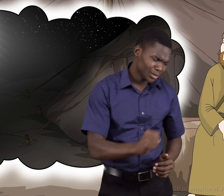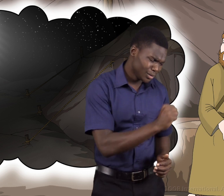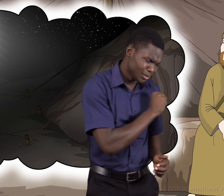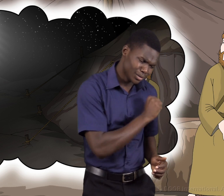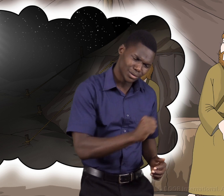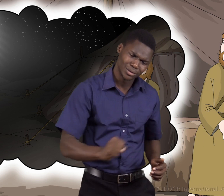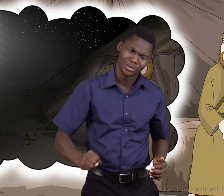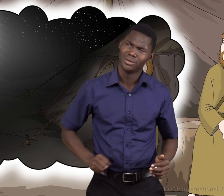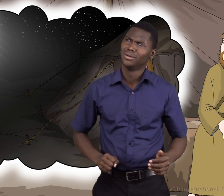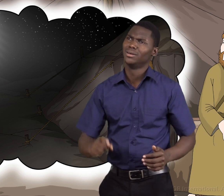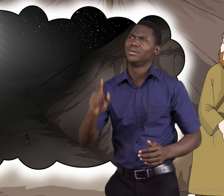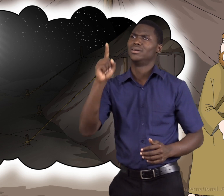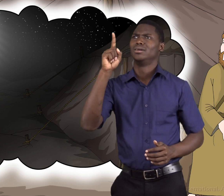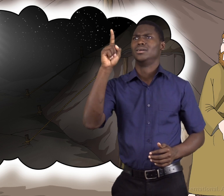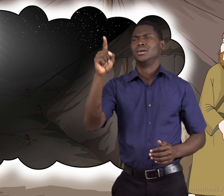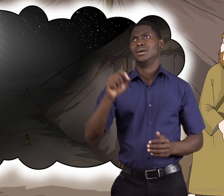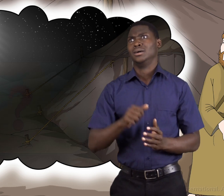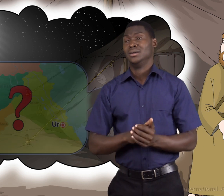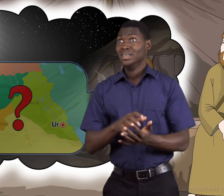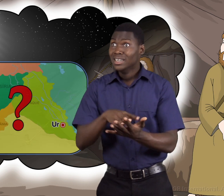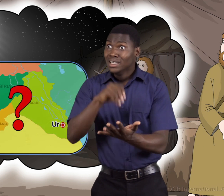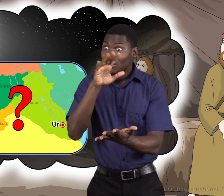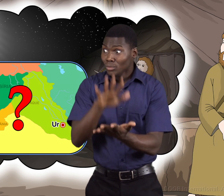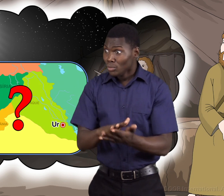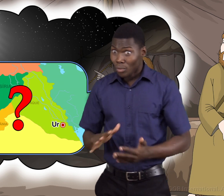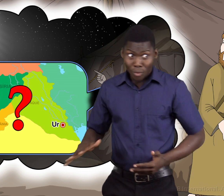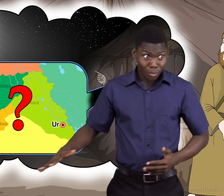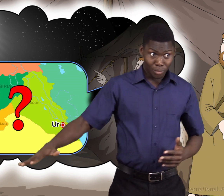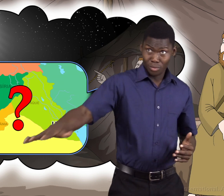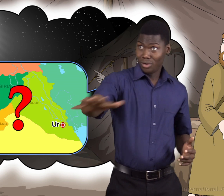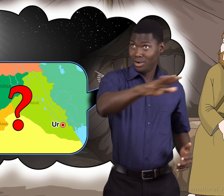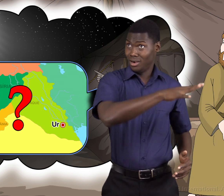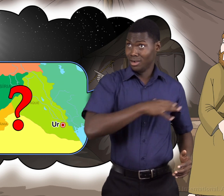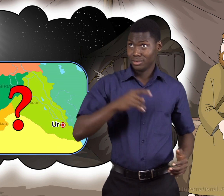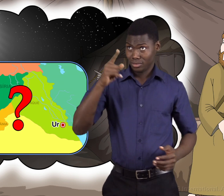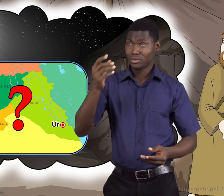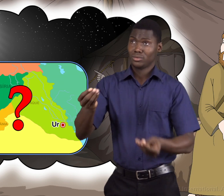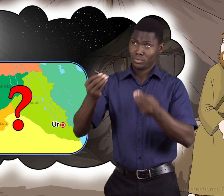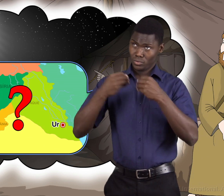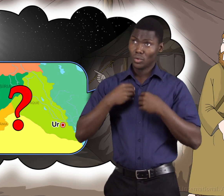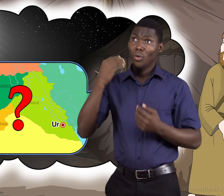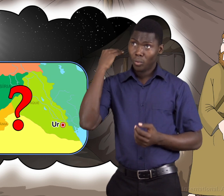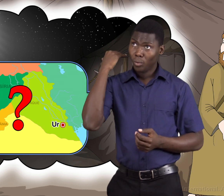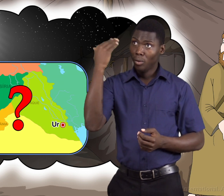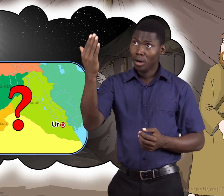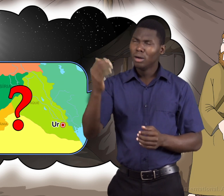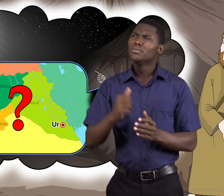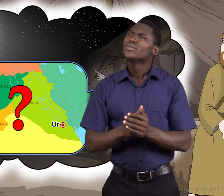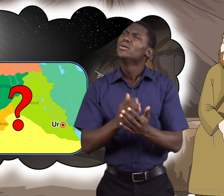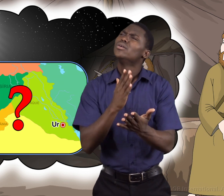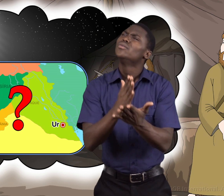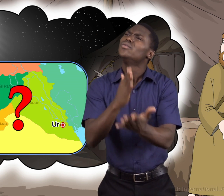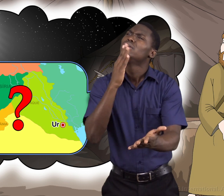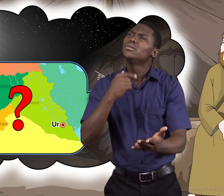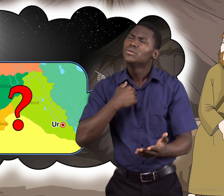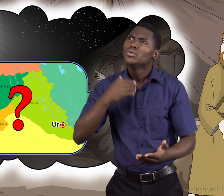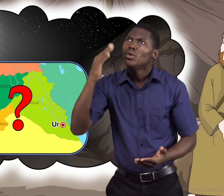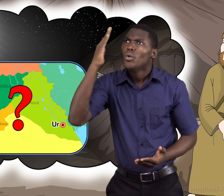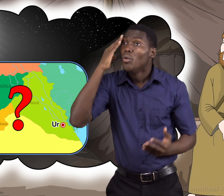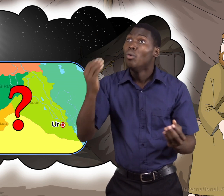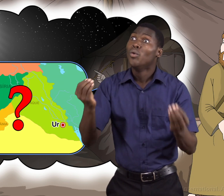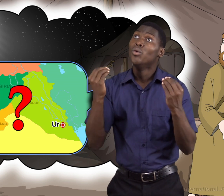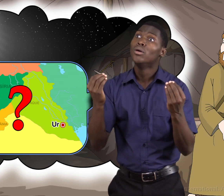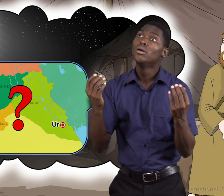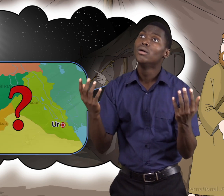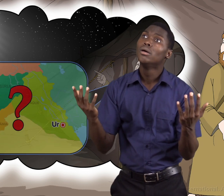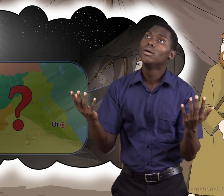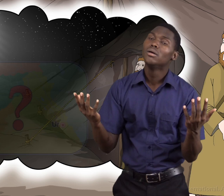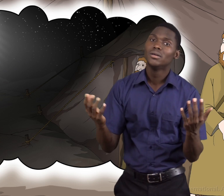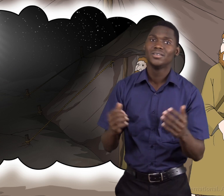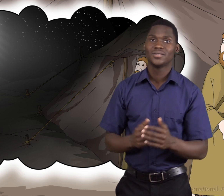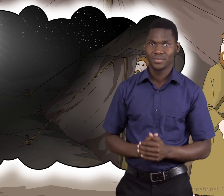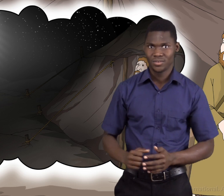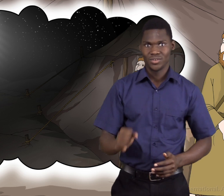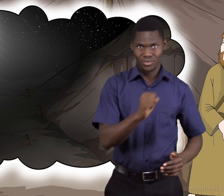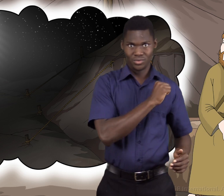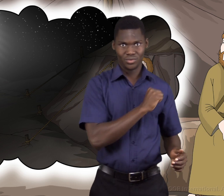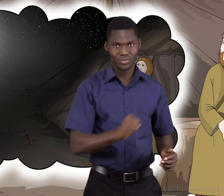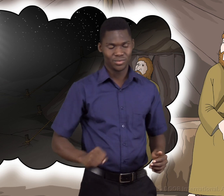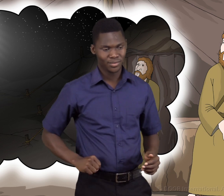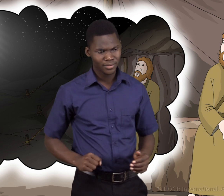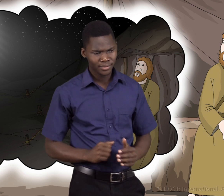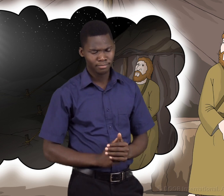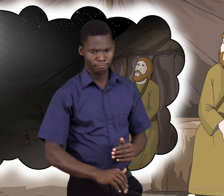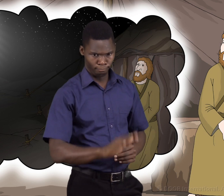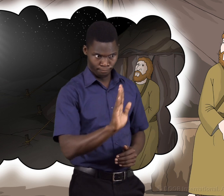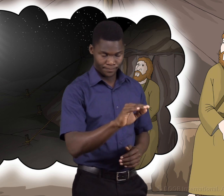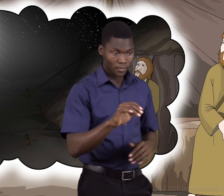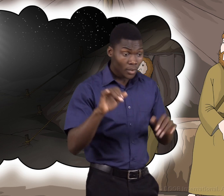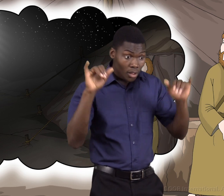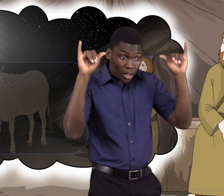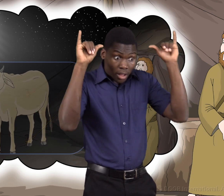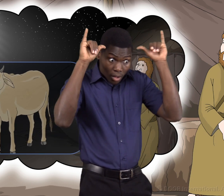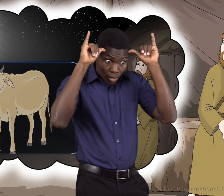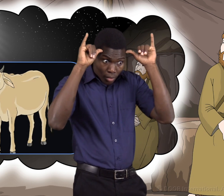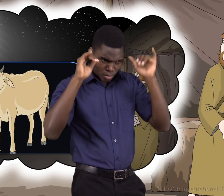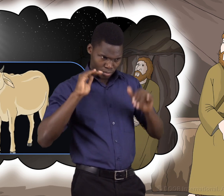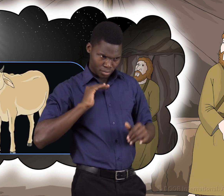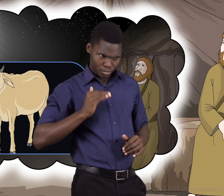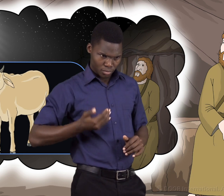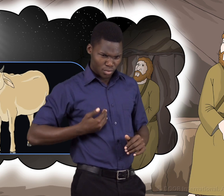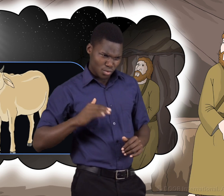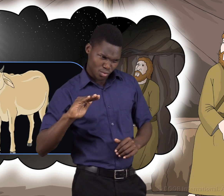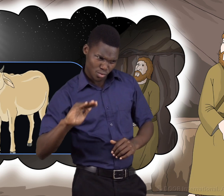But Abram replied, “Lord GOD, how can I know that I will possess it?”